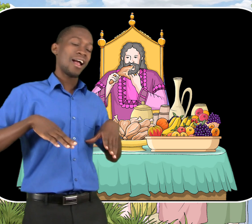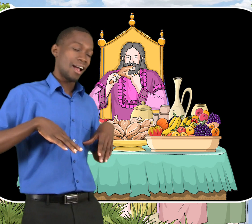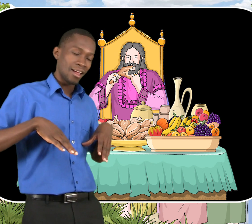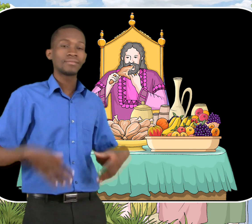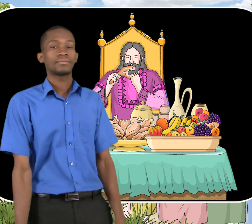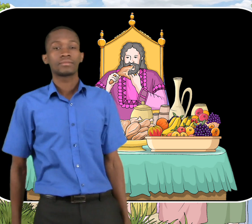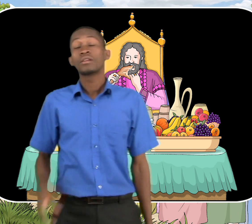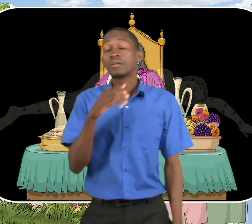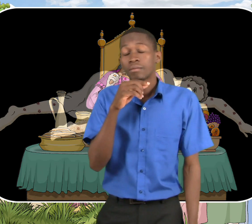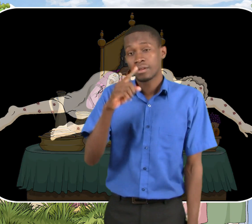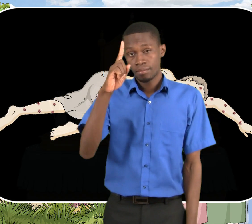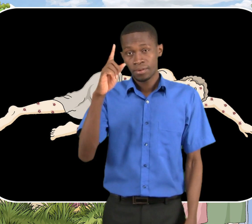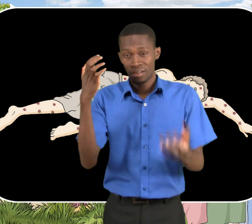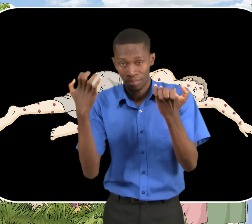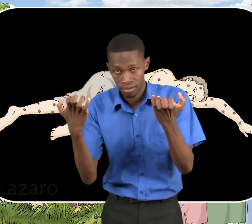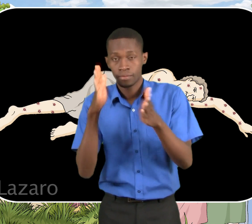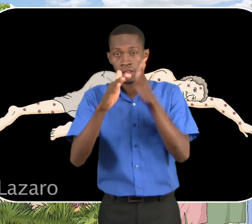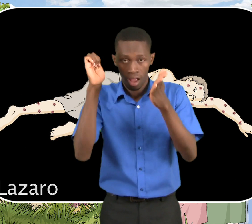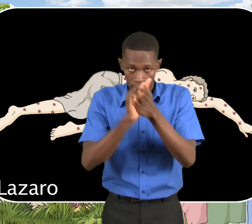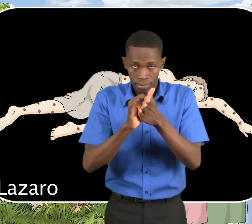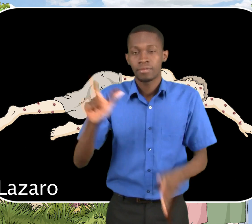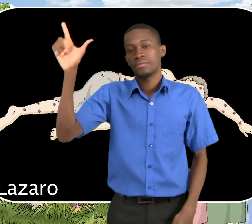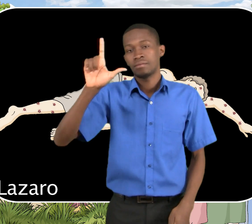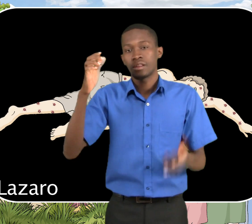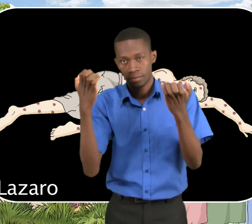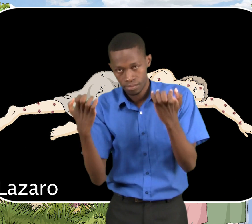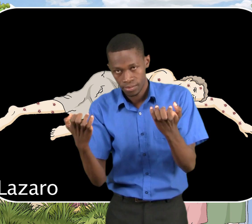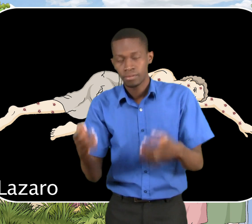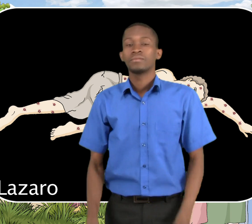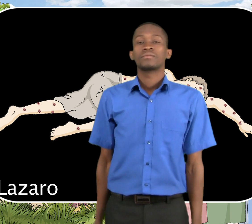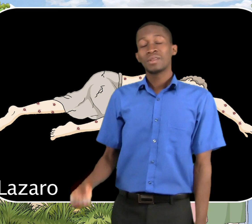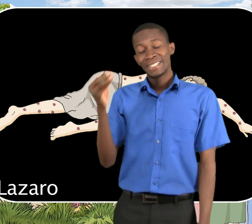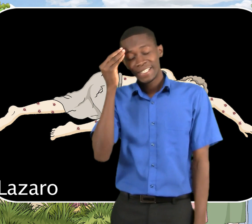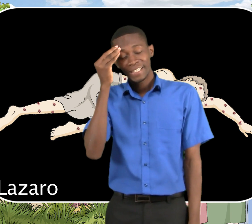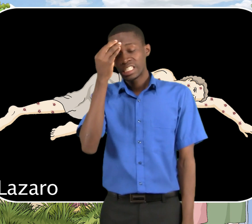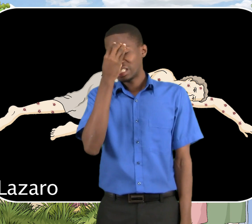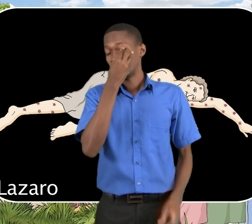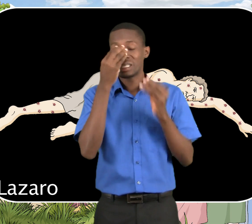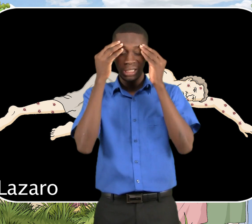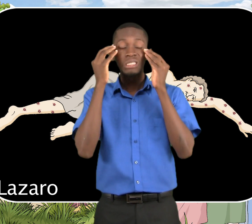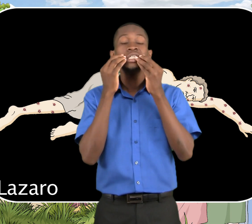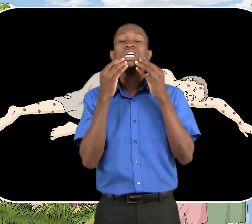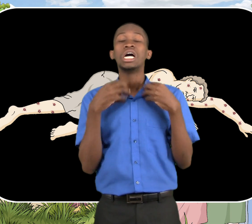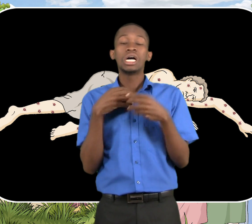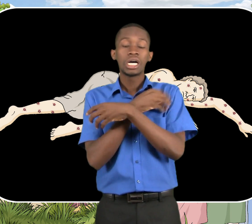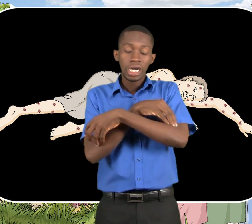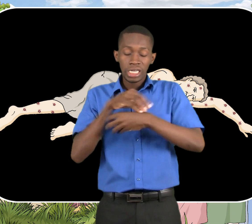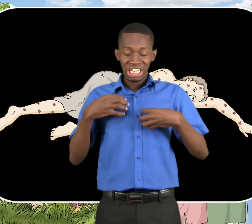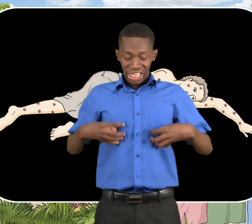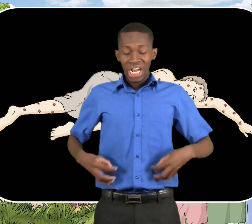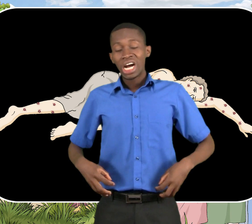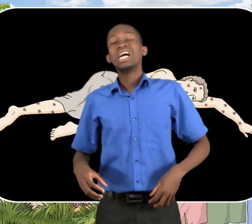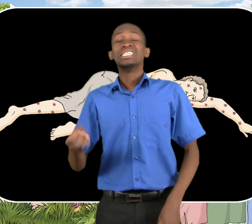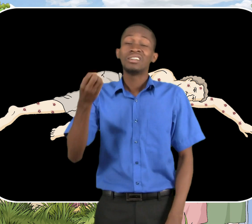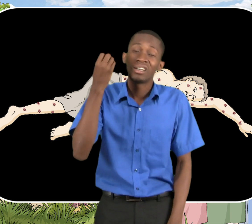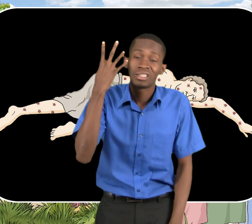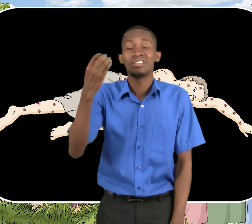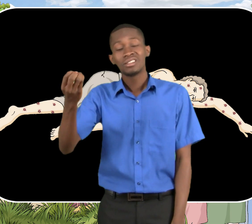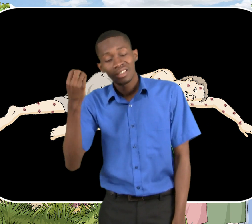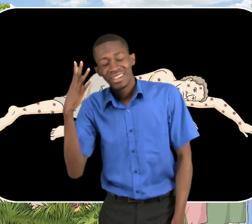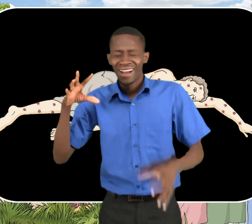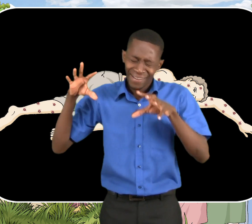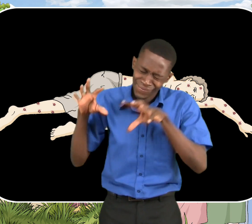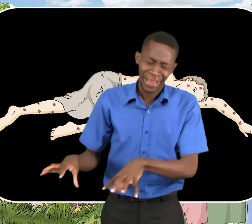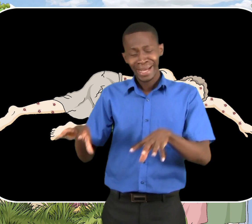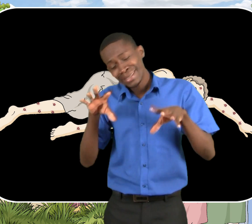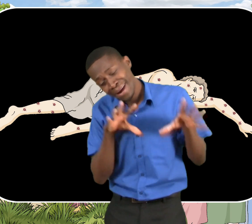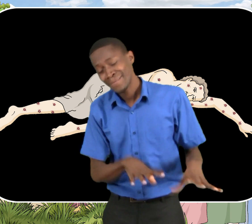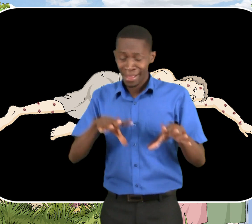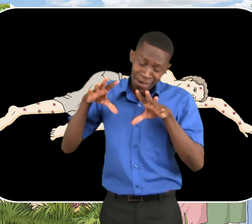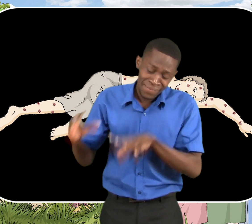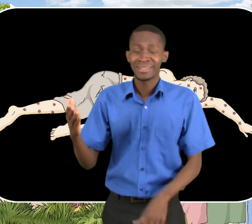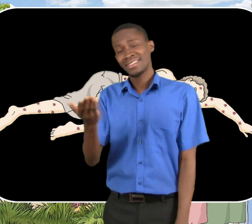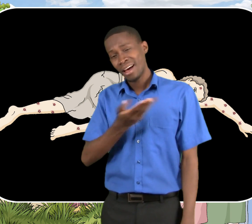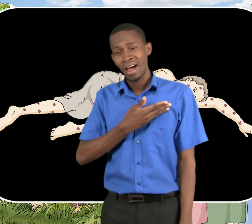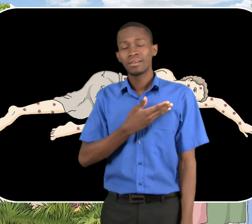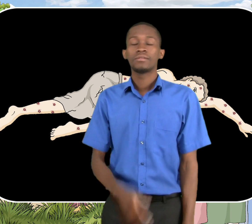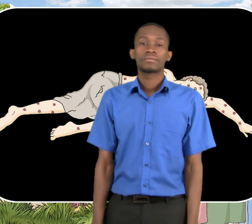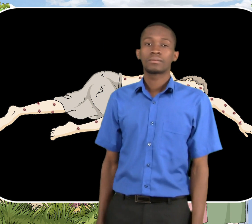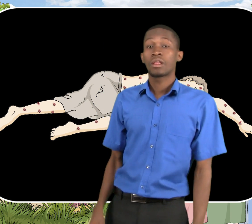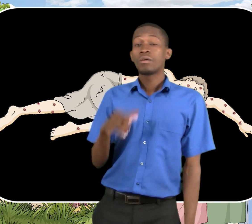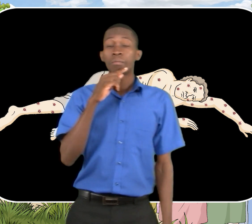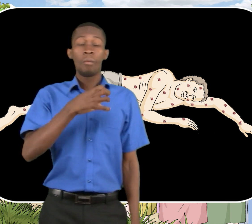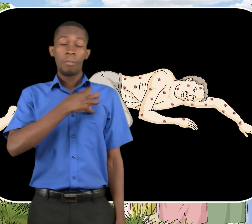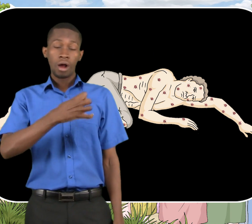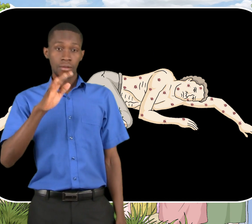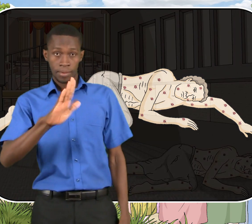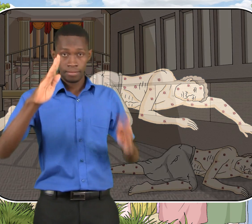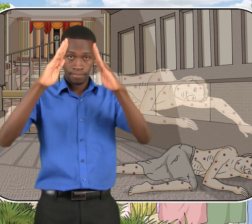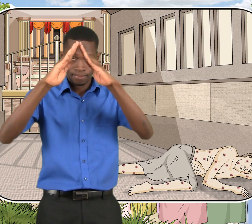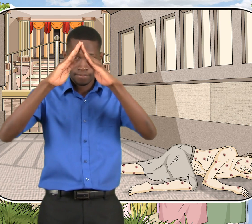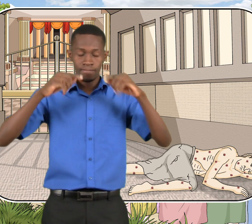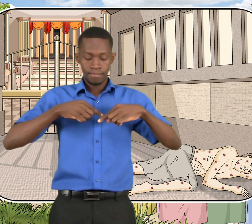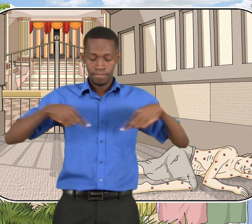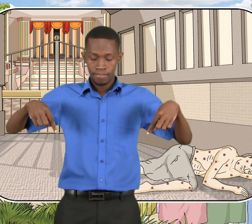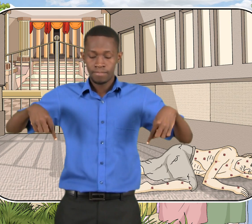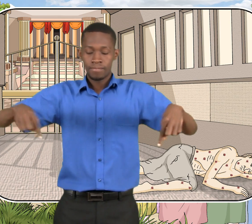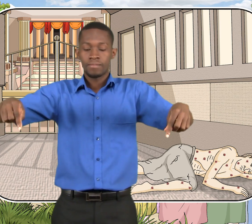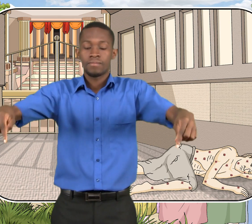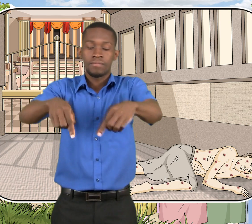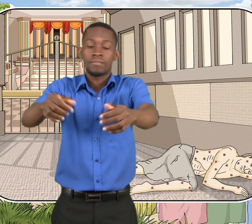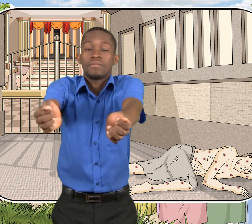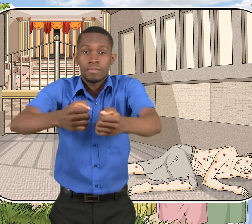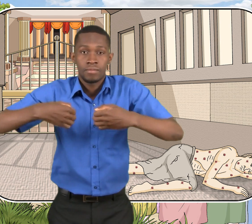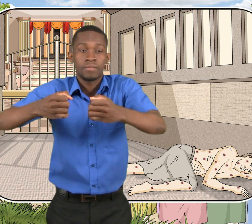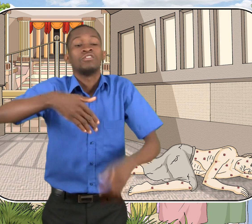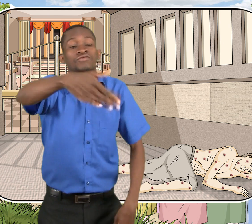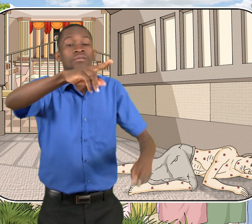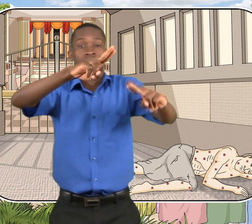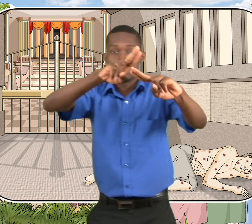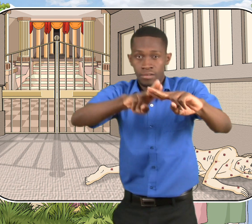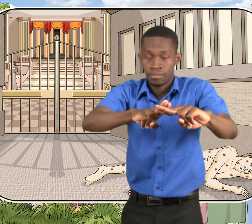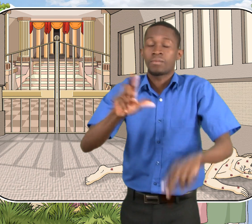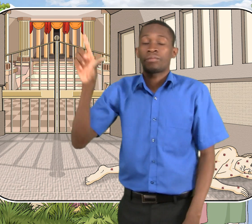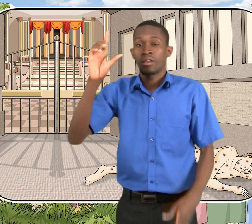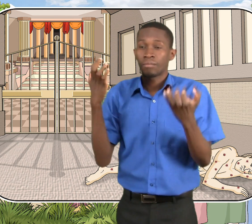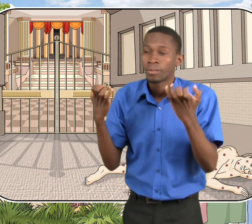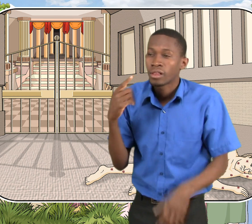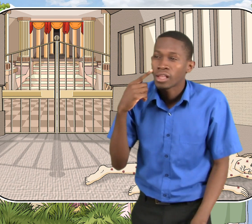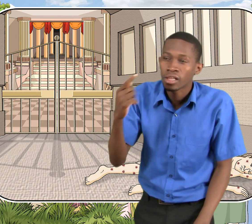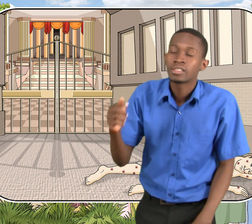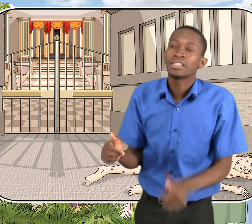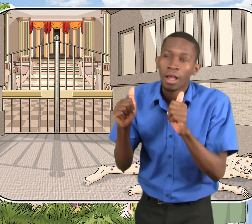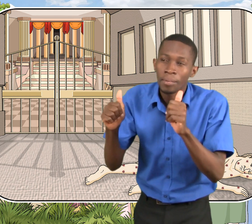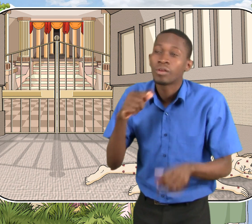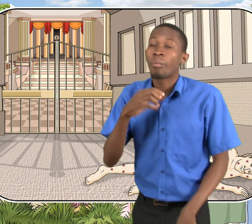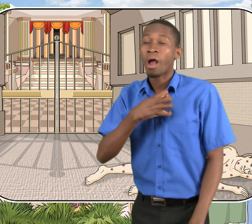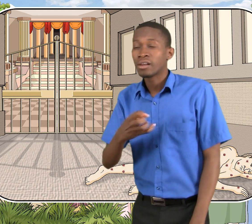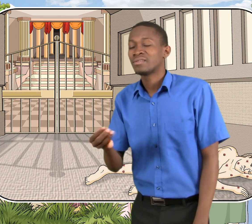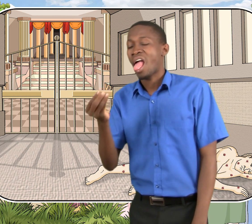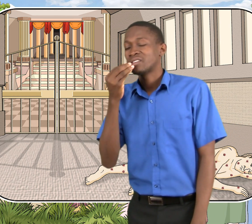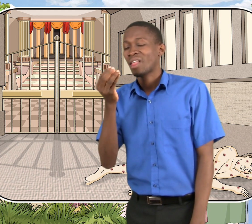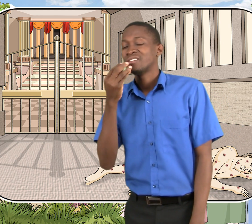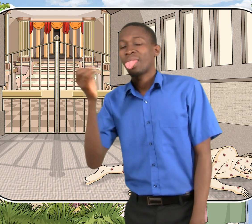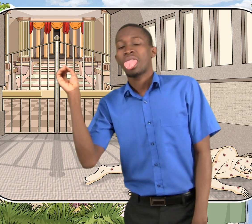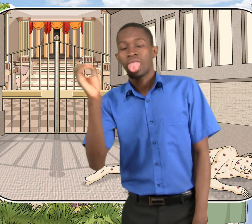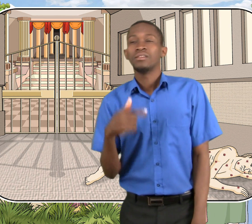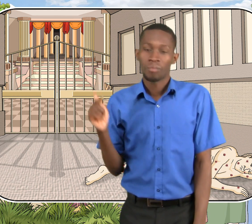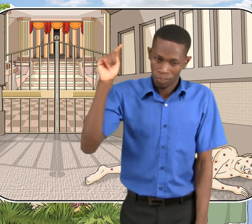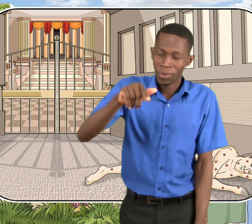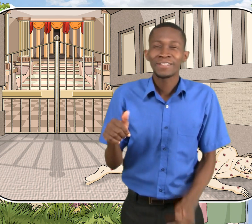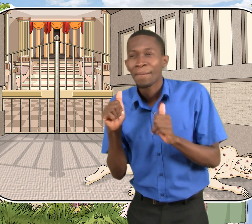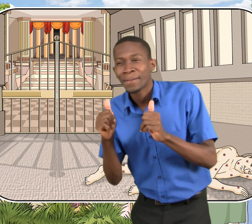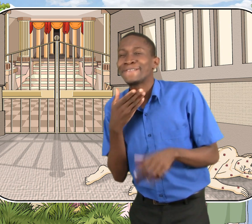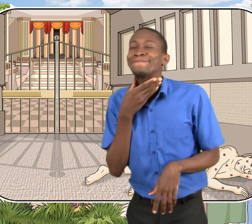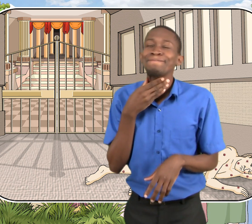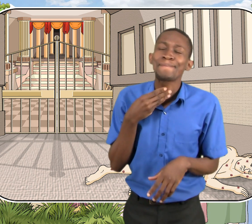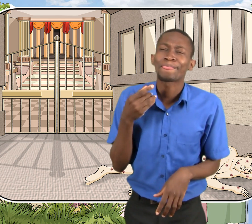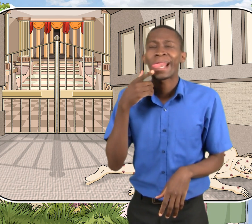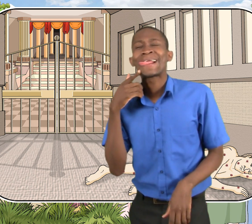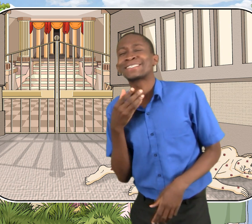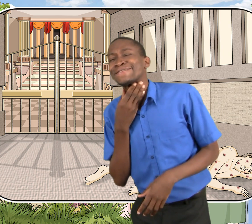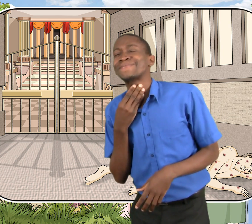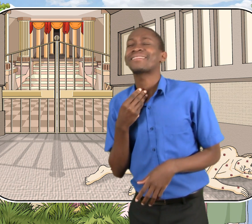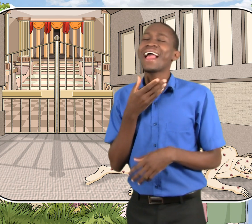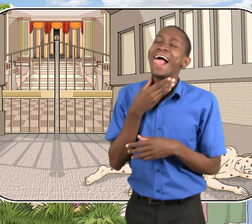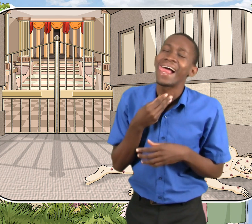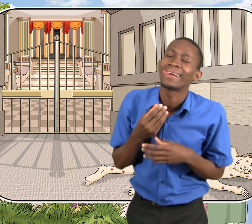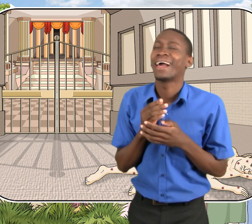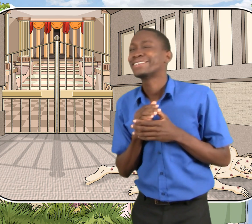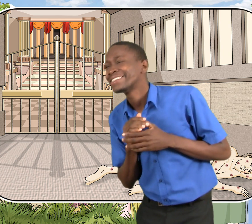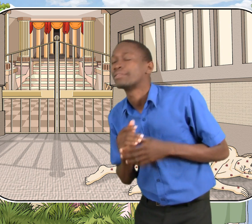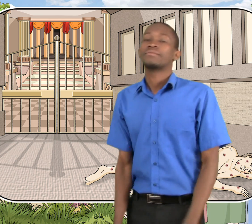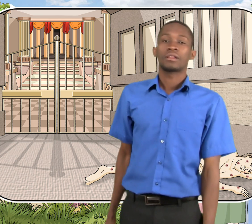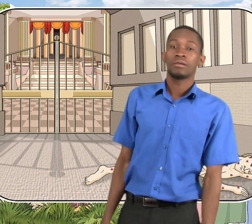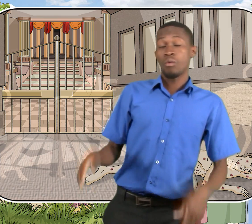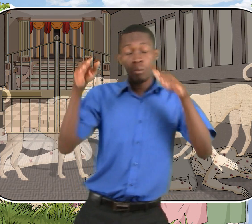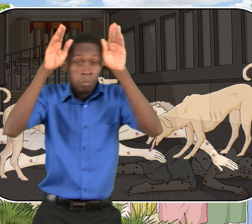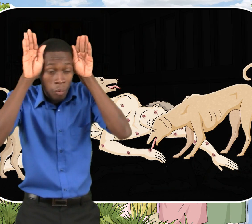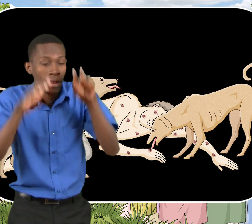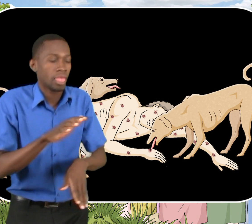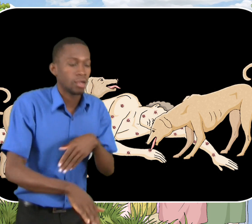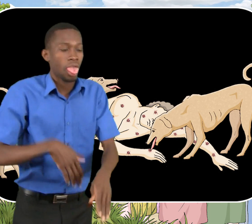And a beggar named Lazarus lay at his gate, covered with sores and longing to be fed with the crumbs that fell from the rich man’s table.